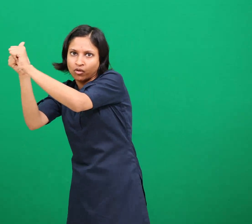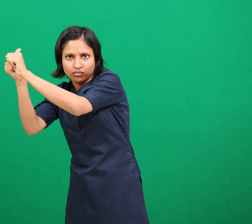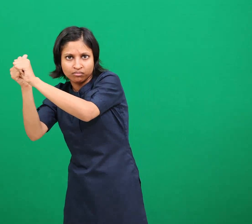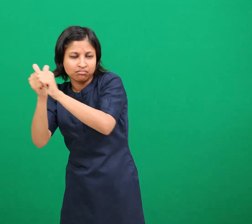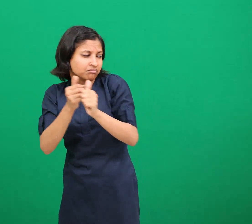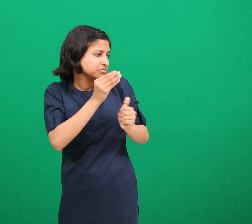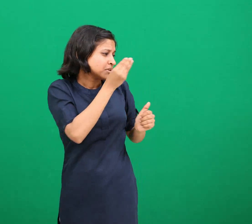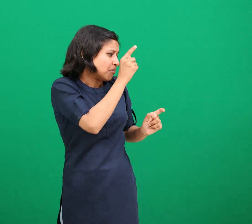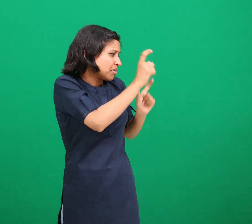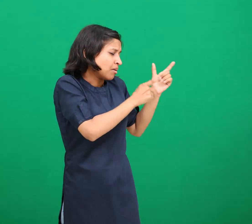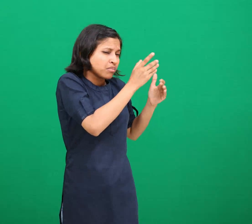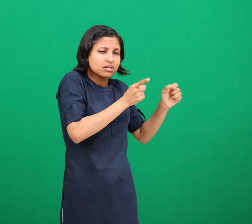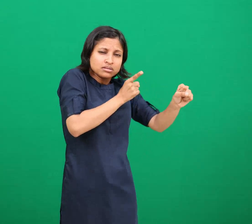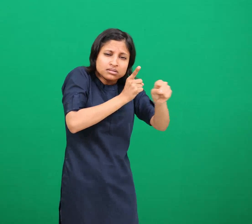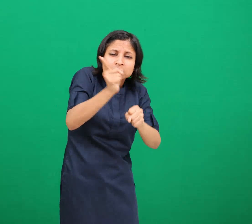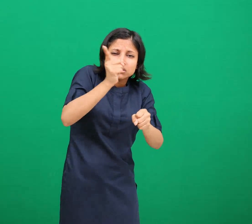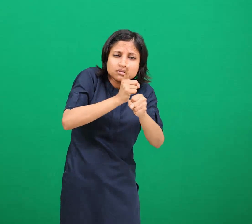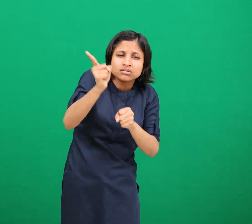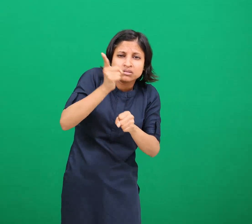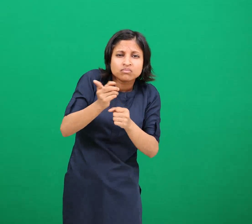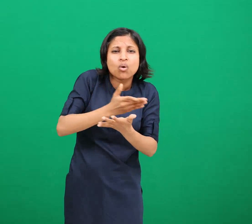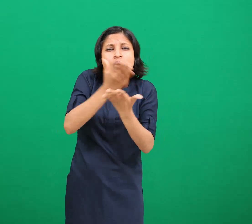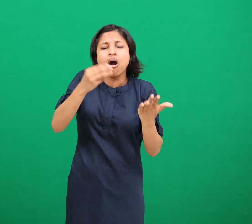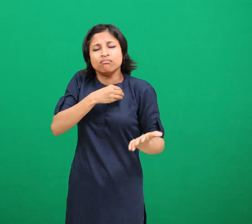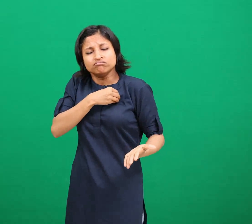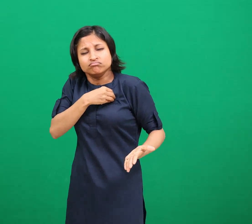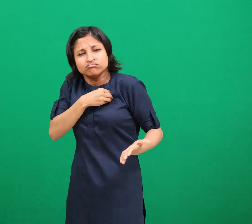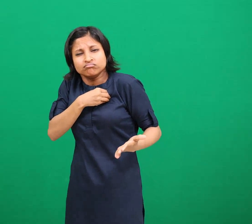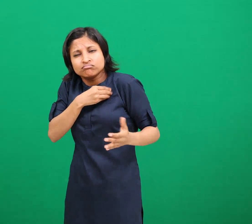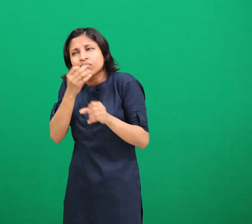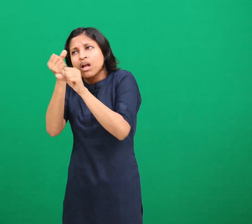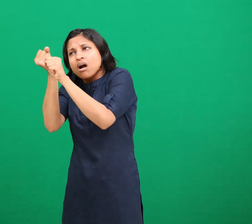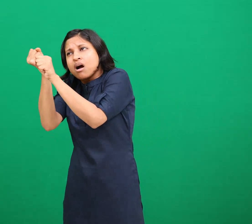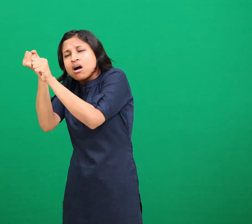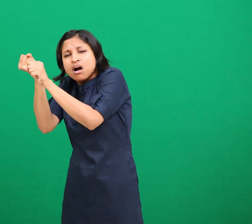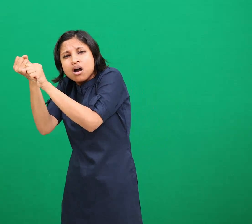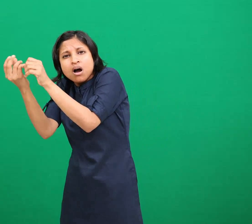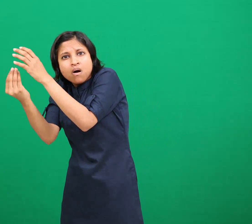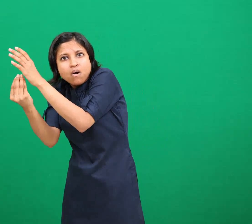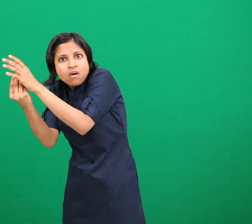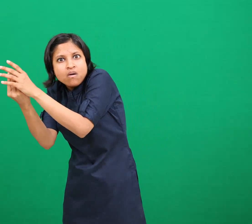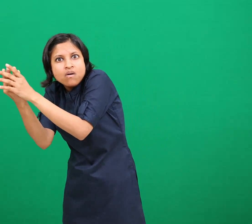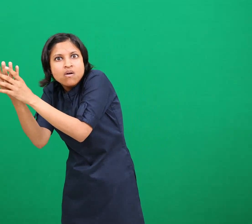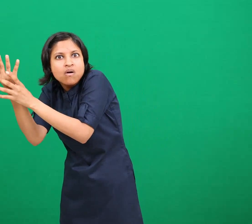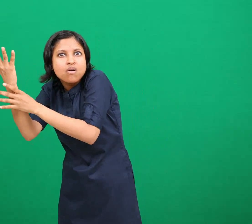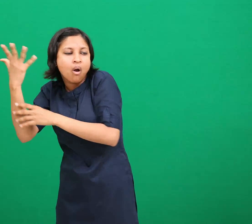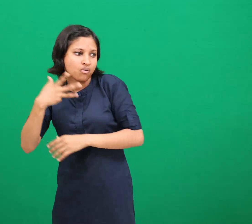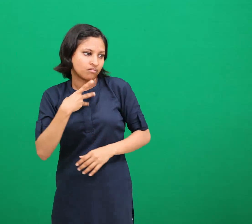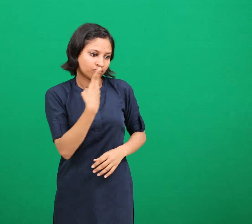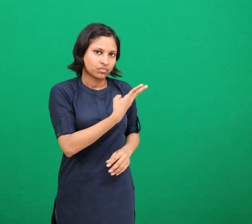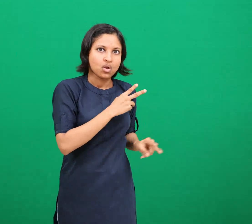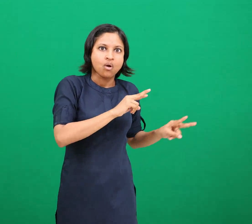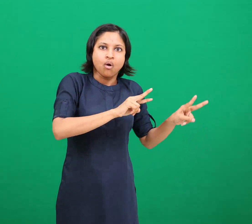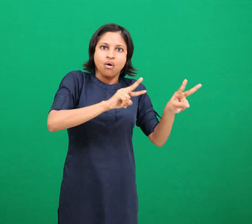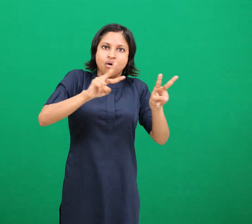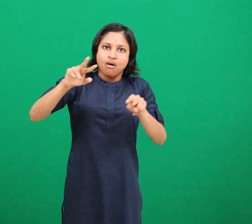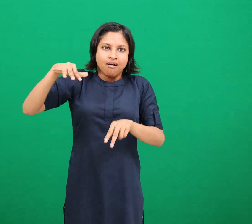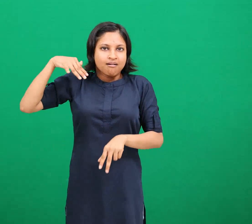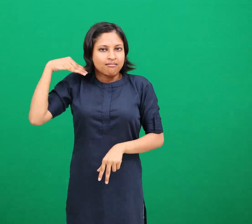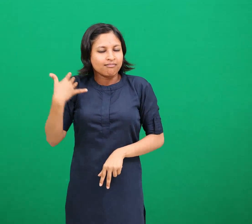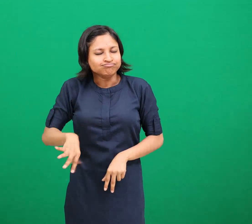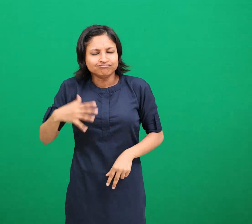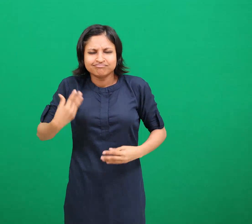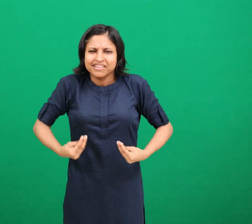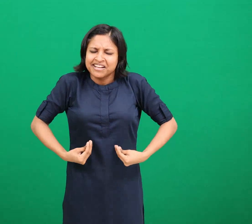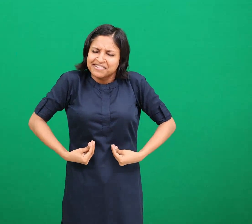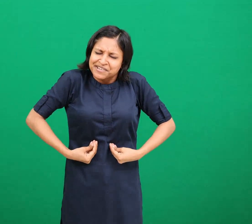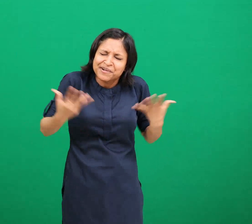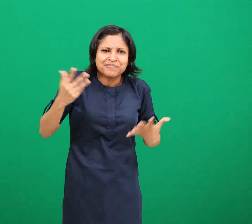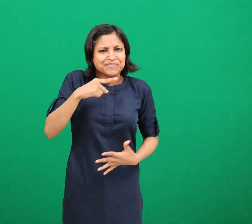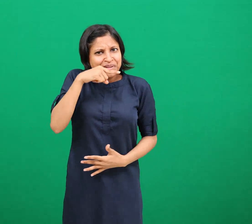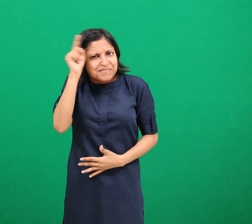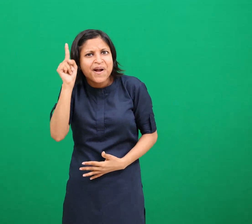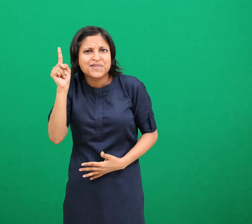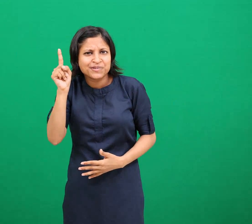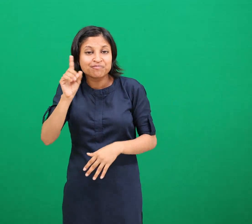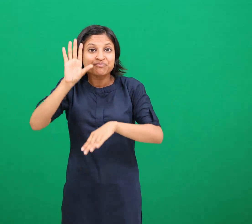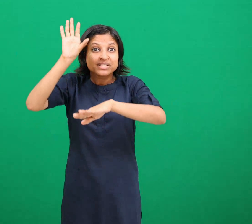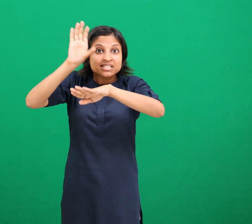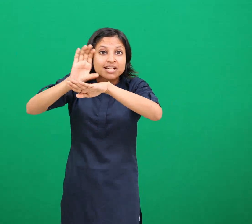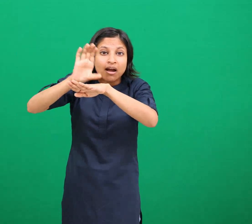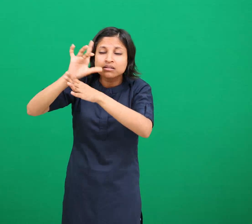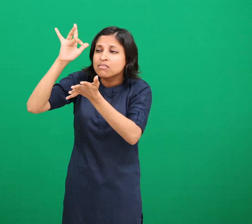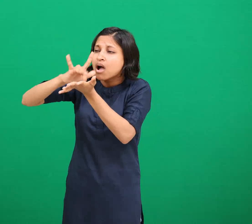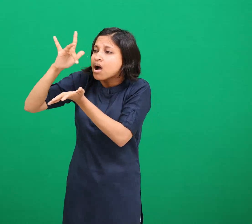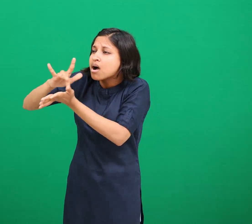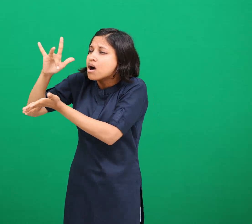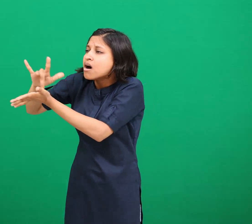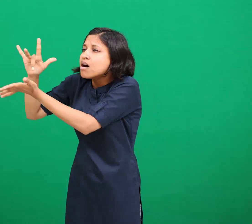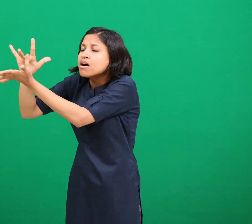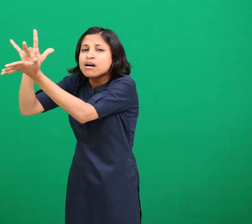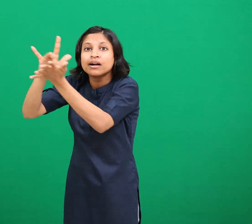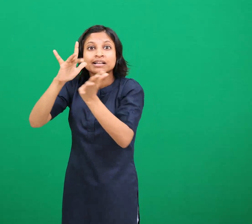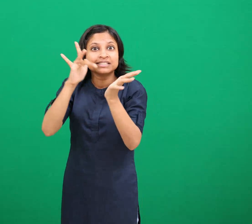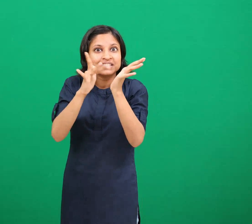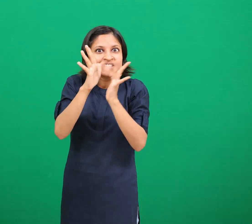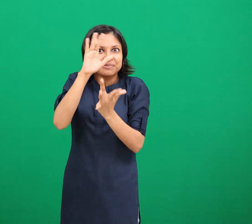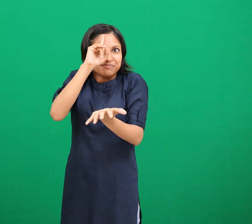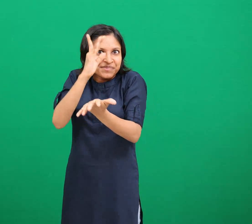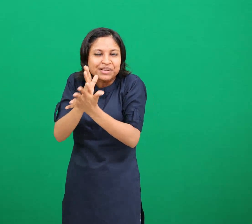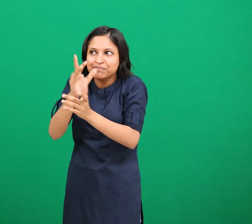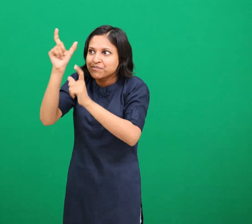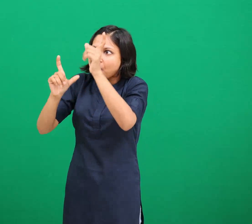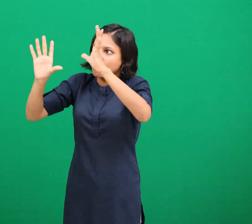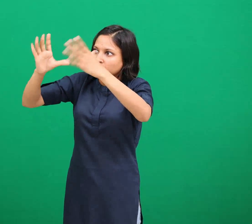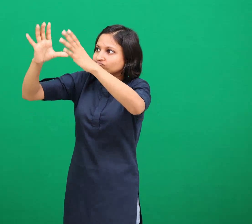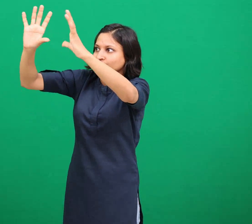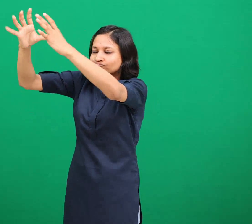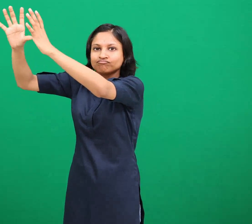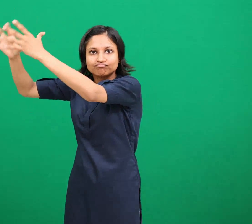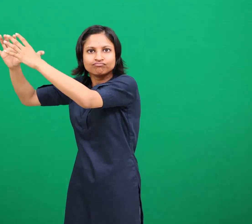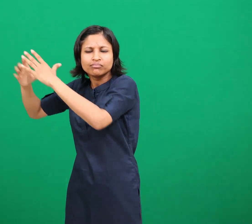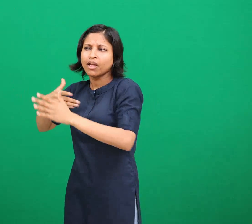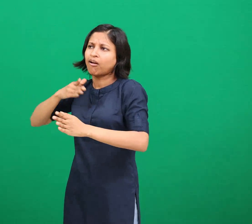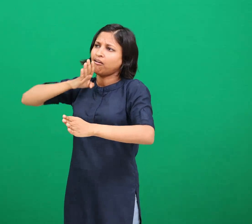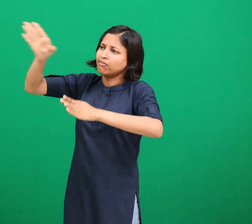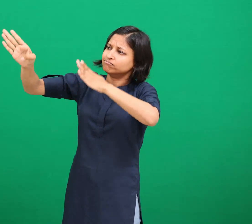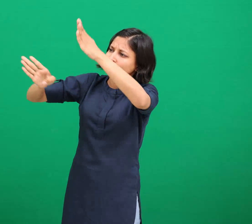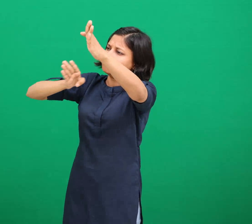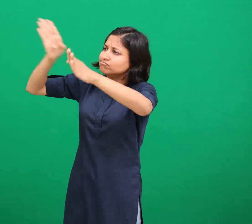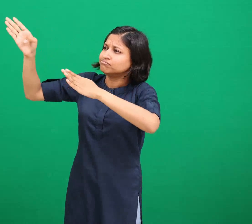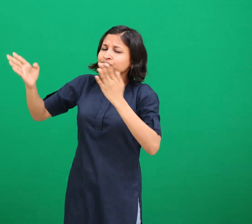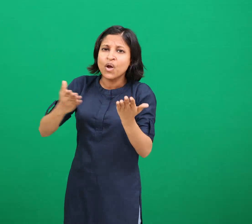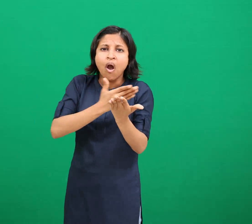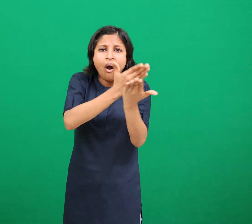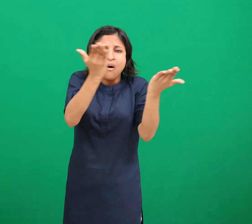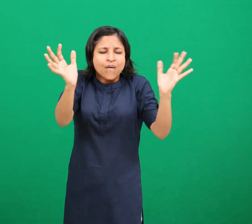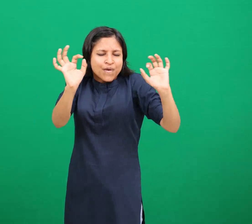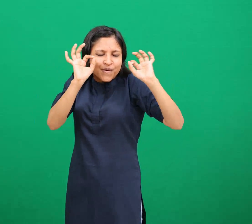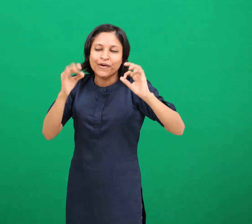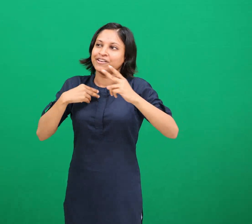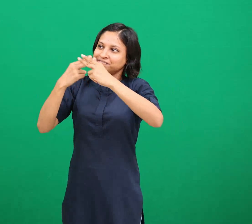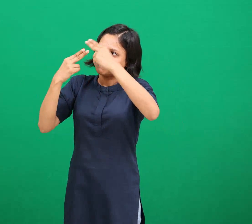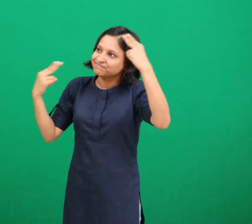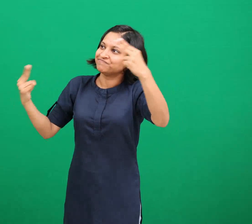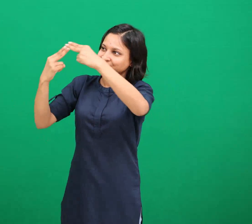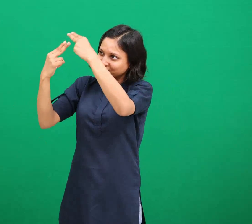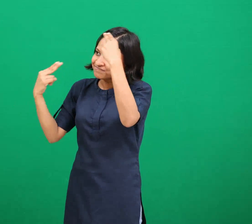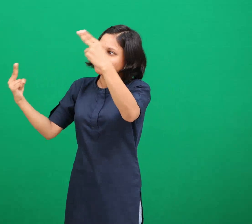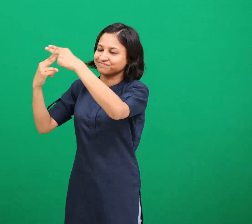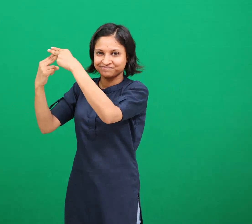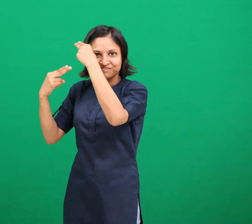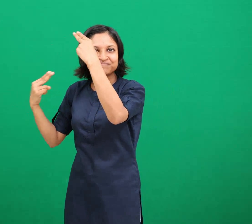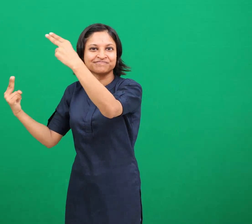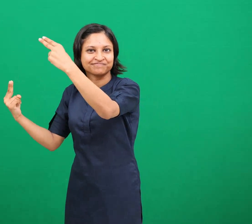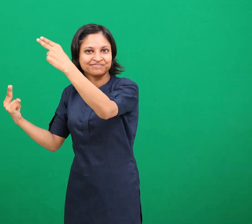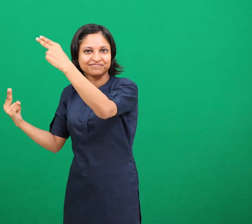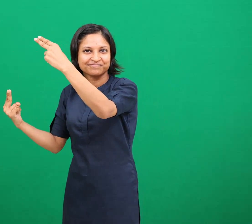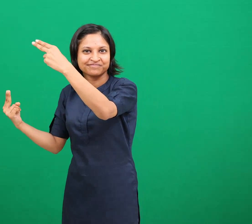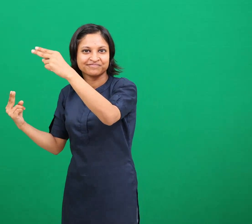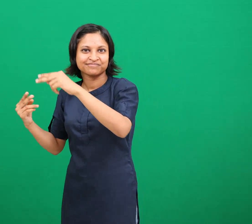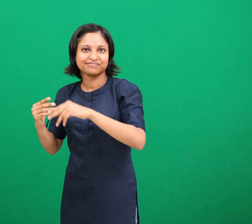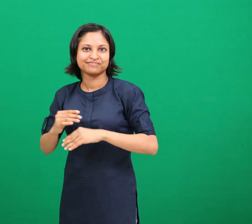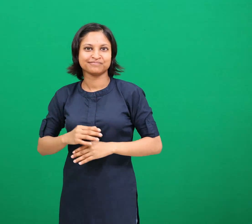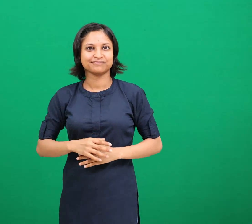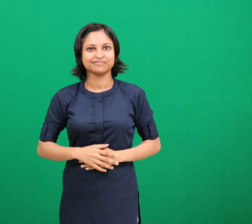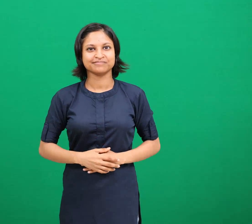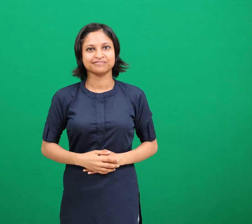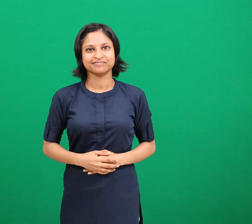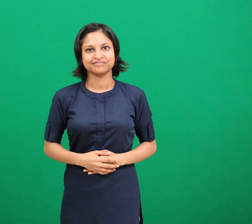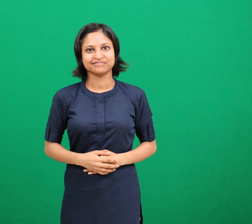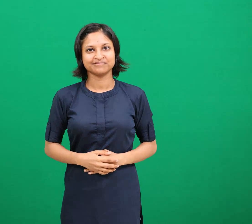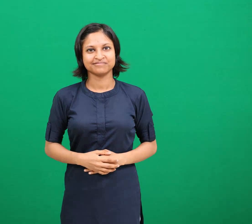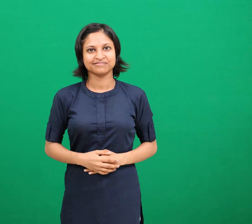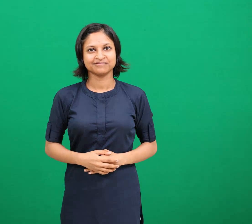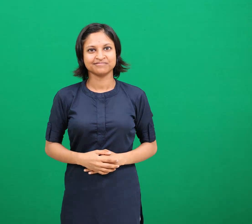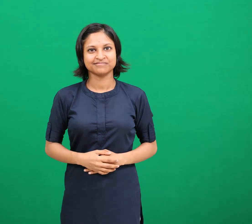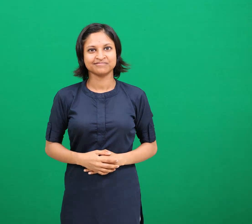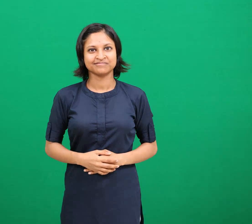That is why we boast among God's churches about your perseverance and faith in the face of all the persecution and affliction you are enduring.